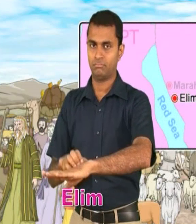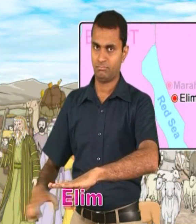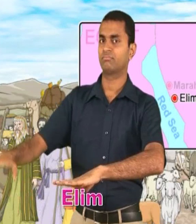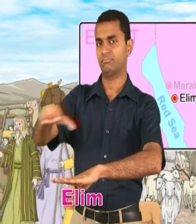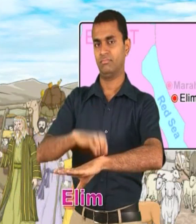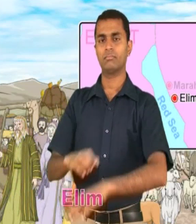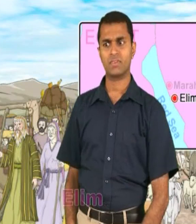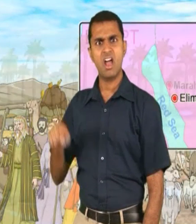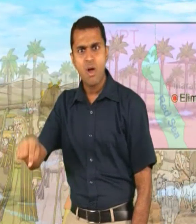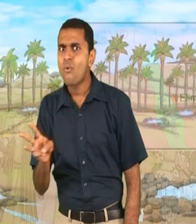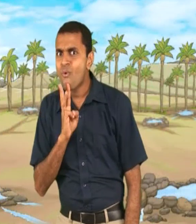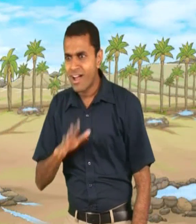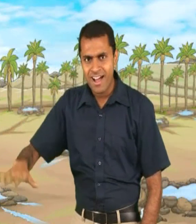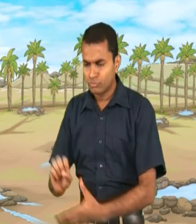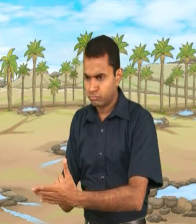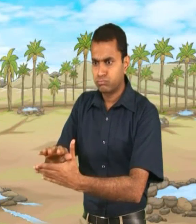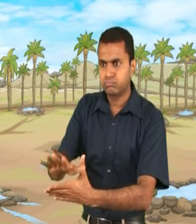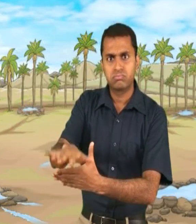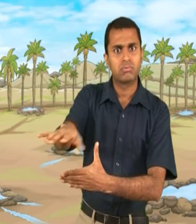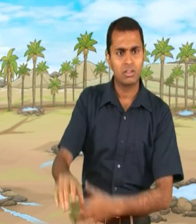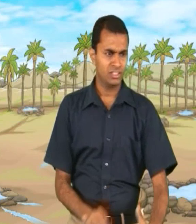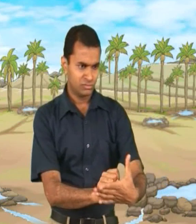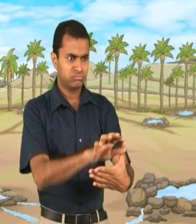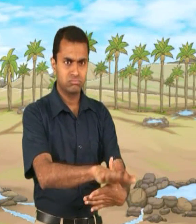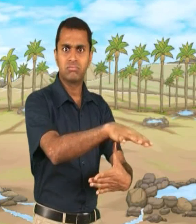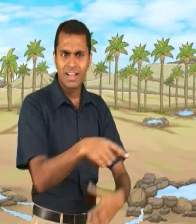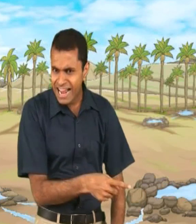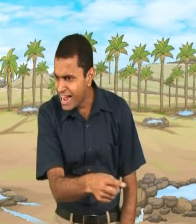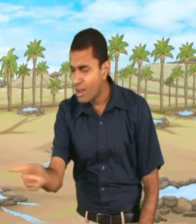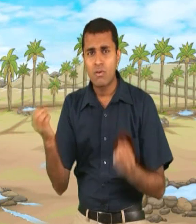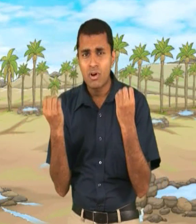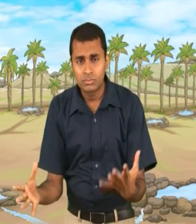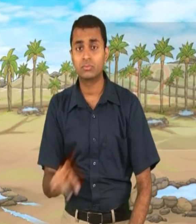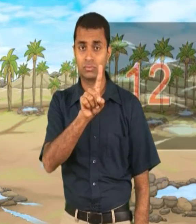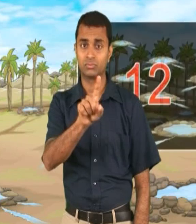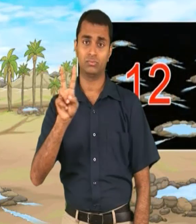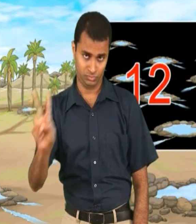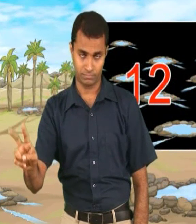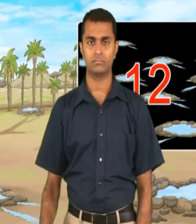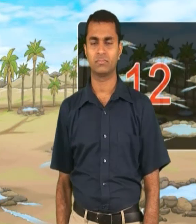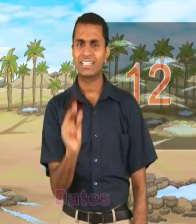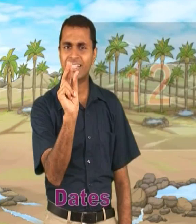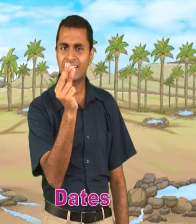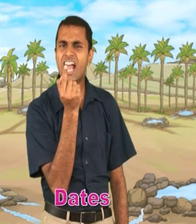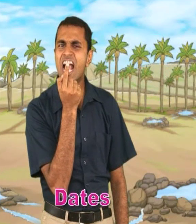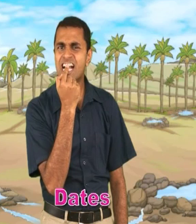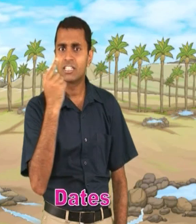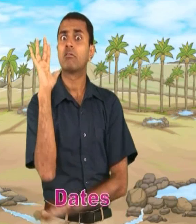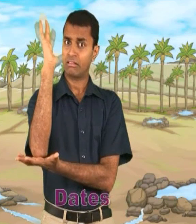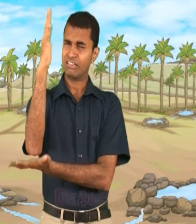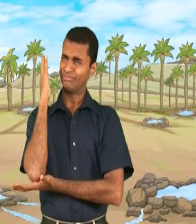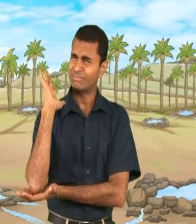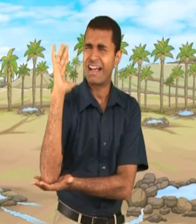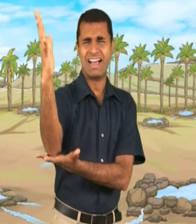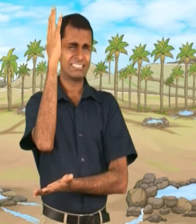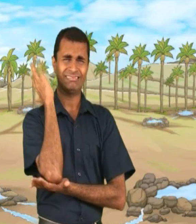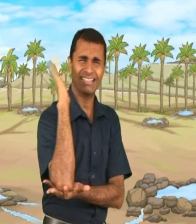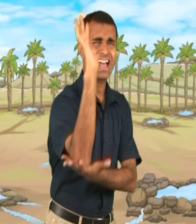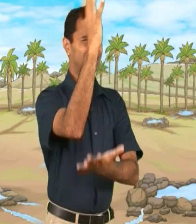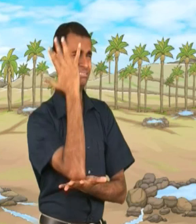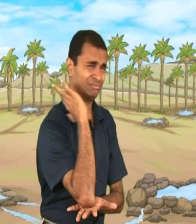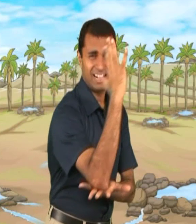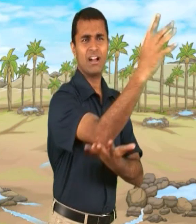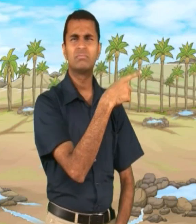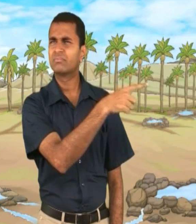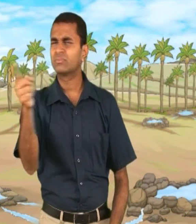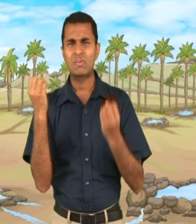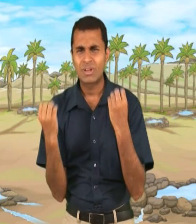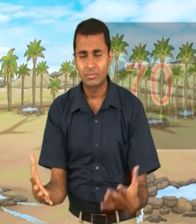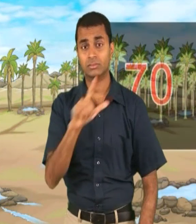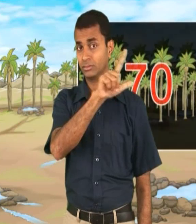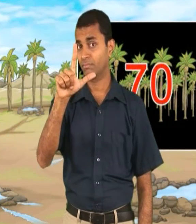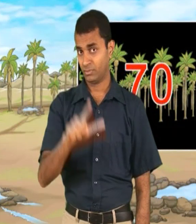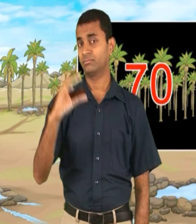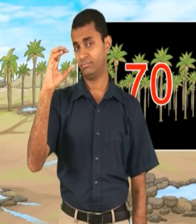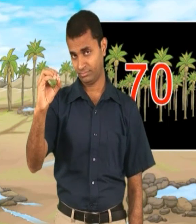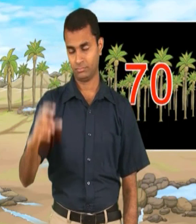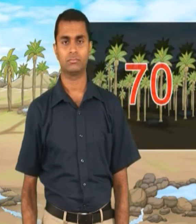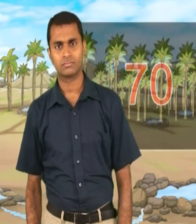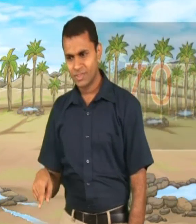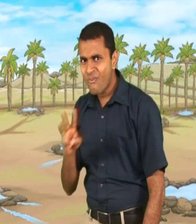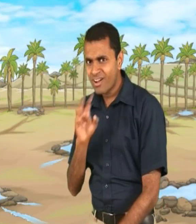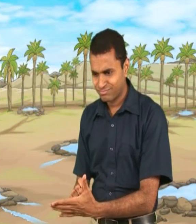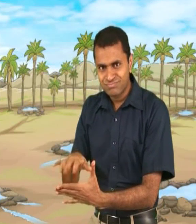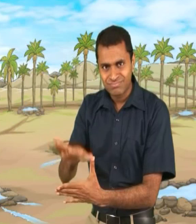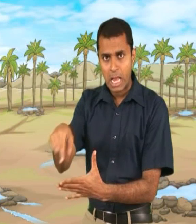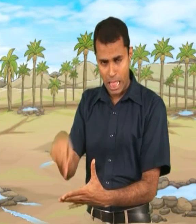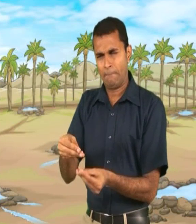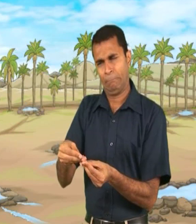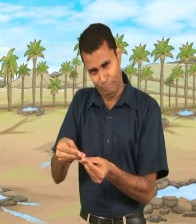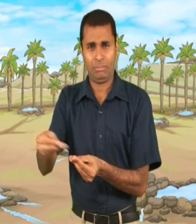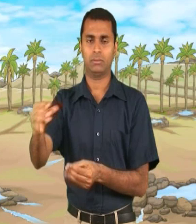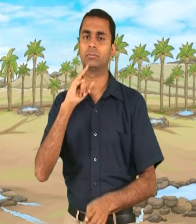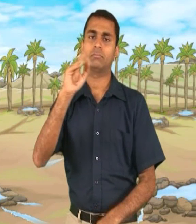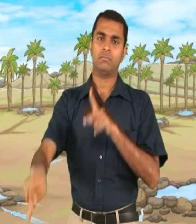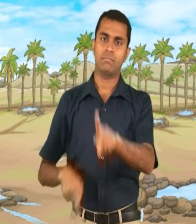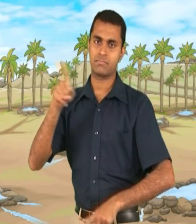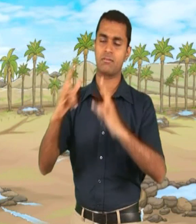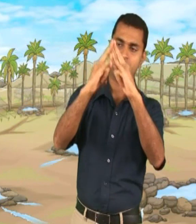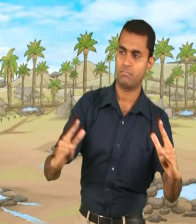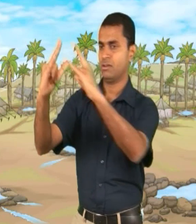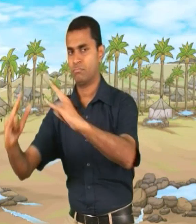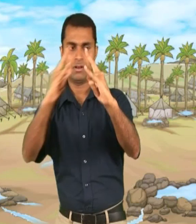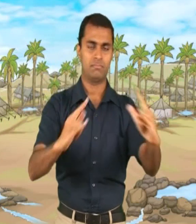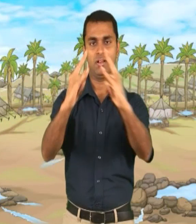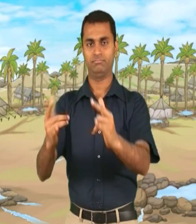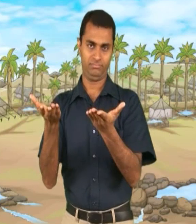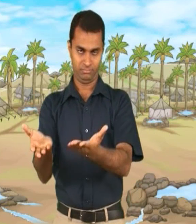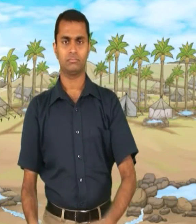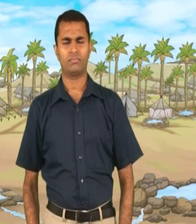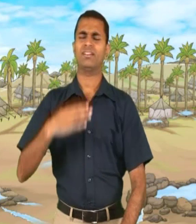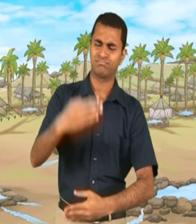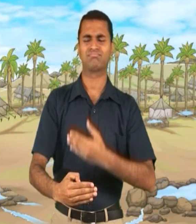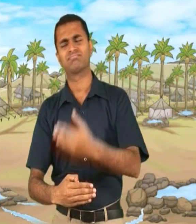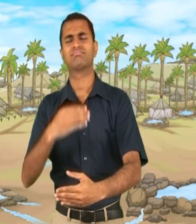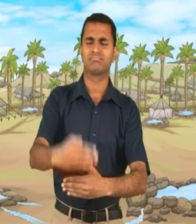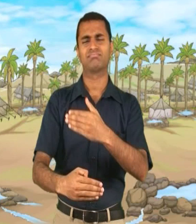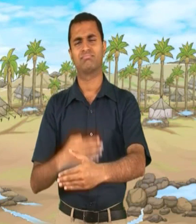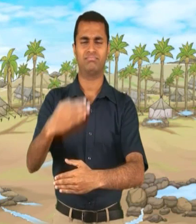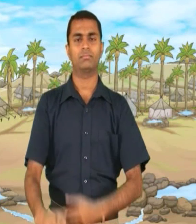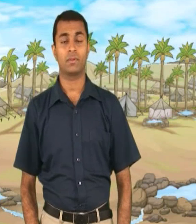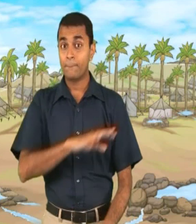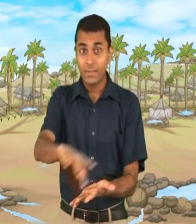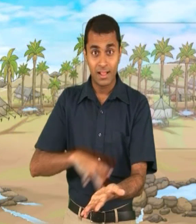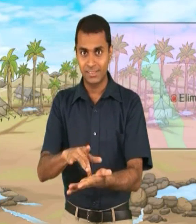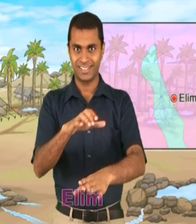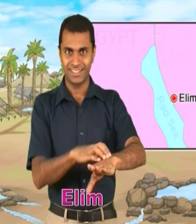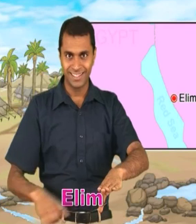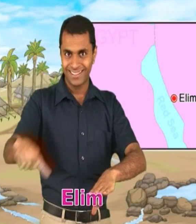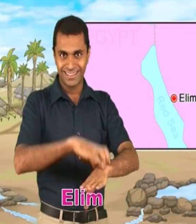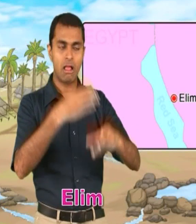Then they came to Elim, where there were twelve springs of water and seventy palm trees, and they camped there by the waters.